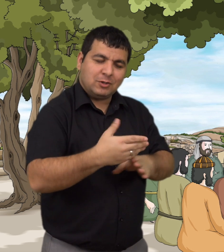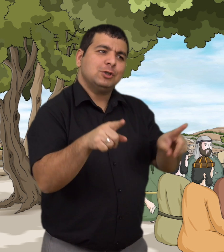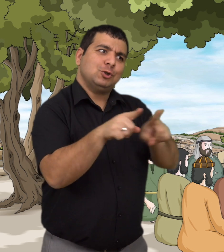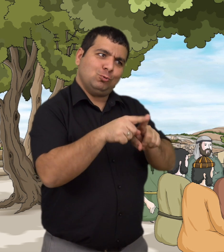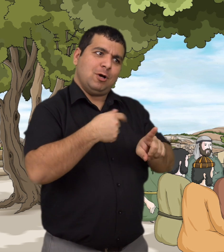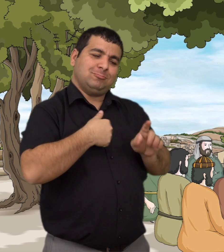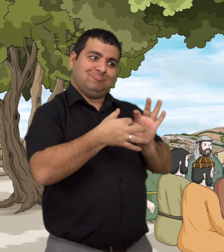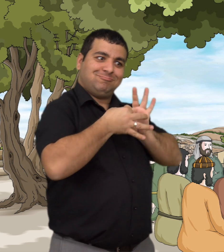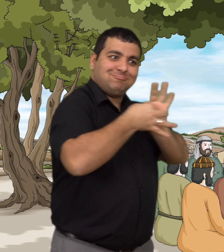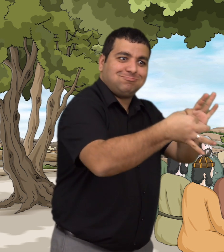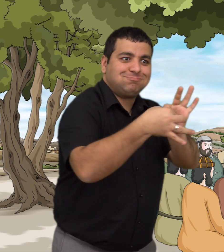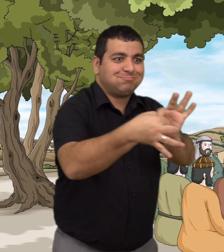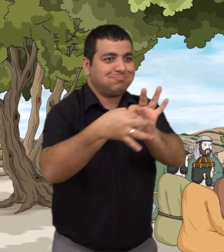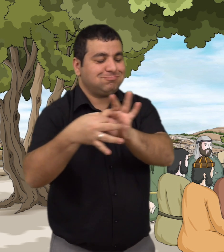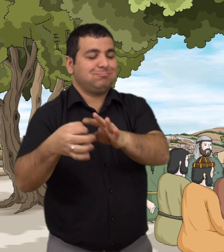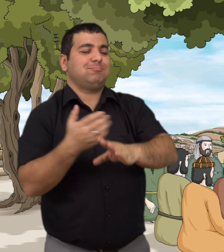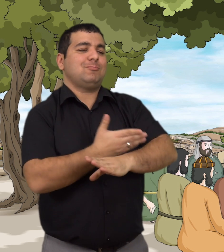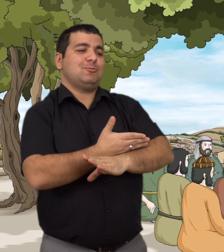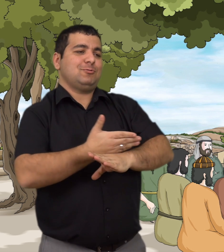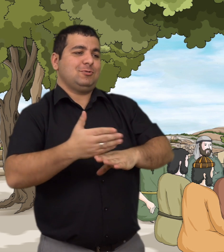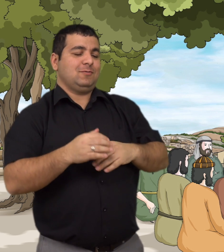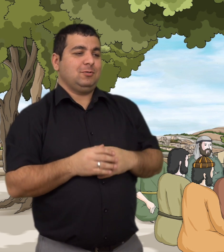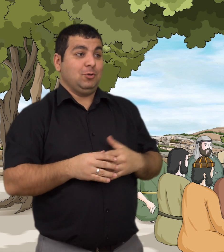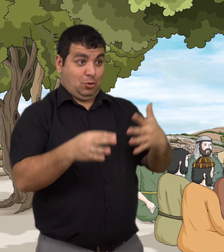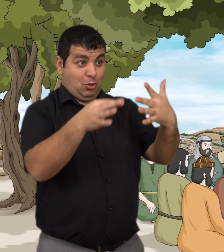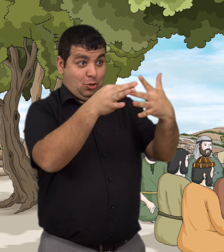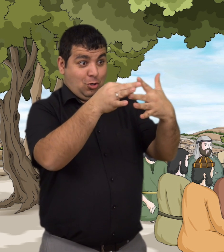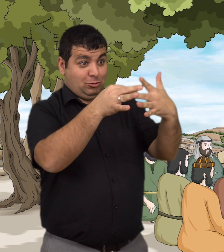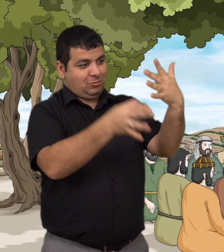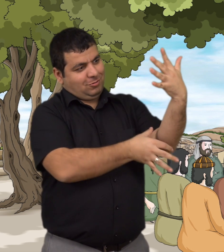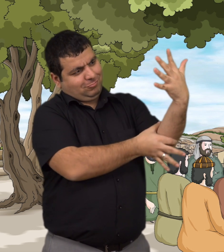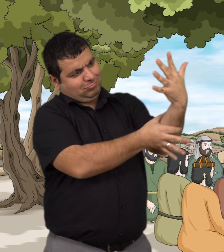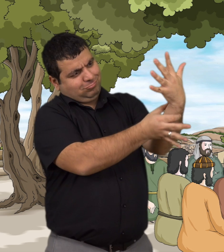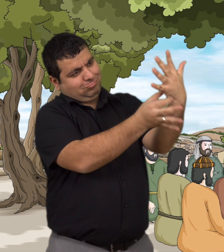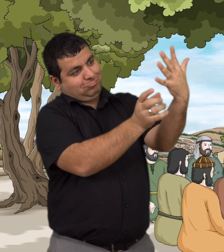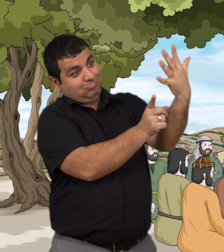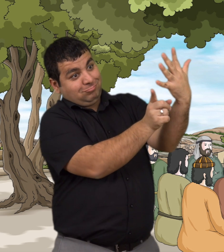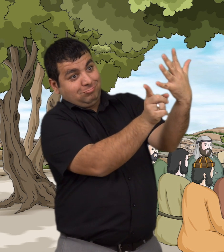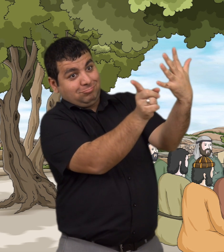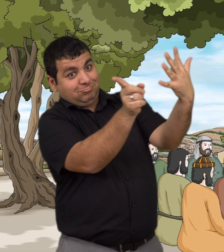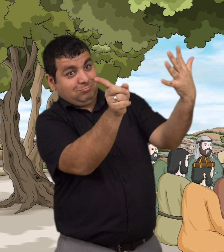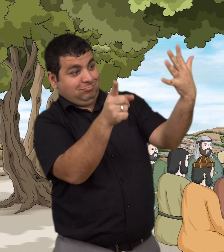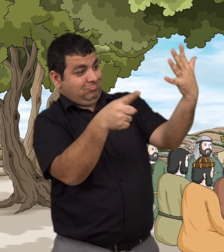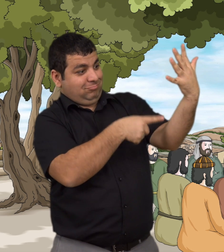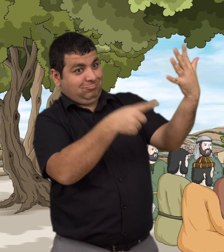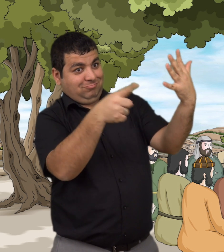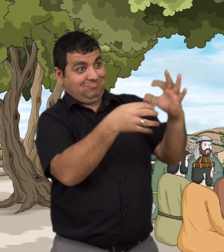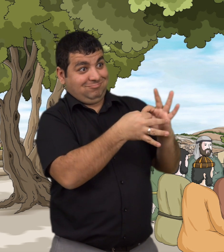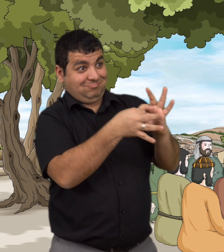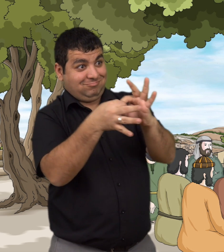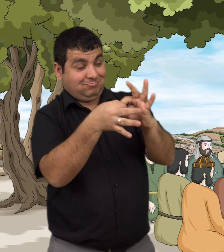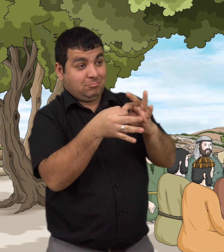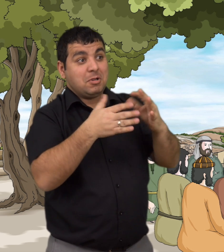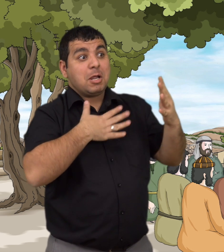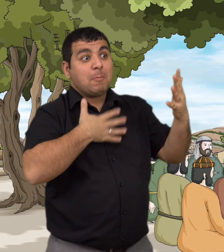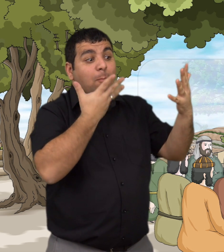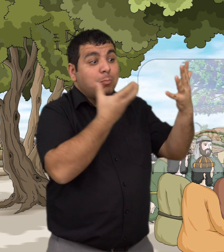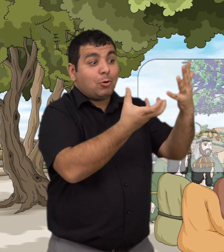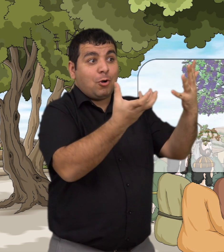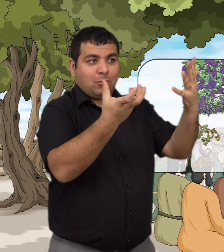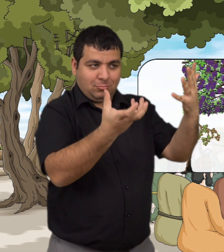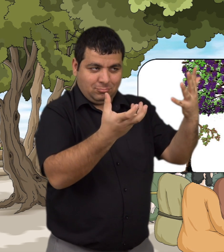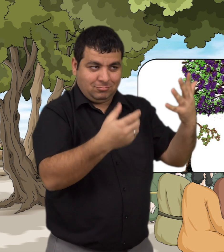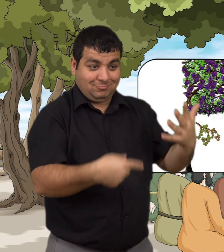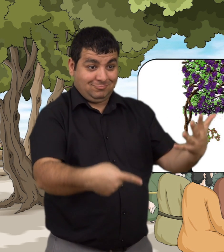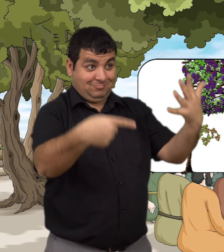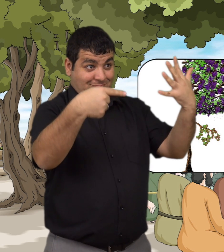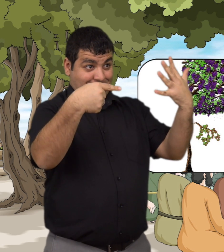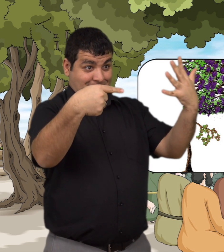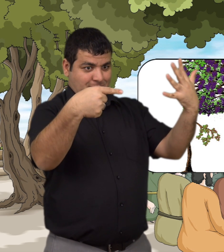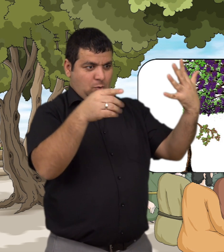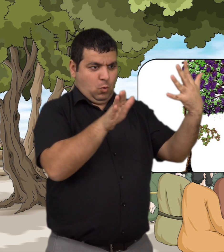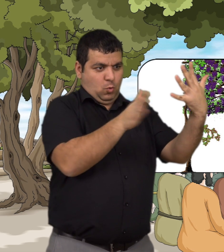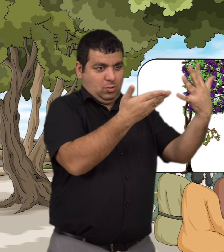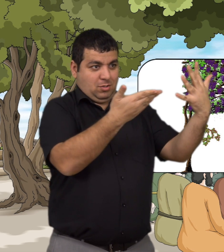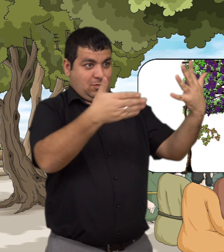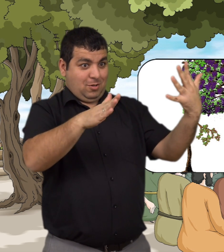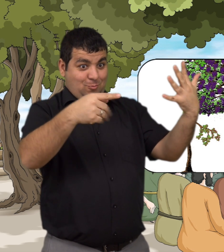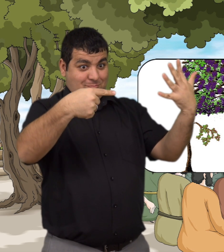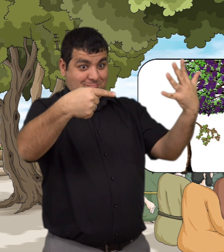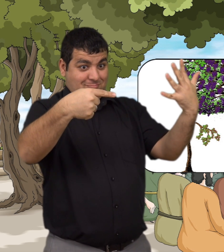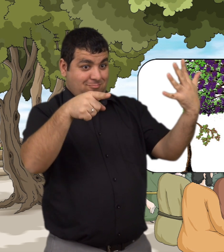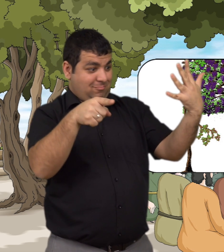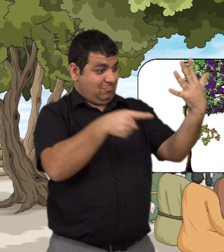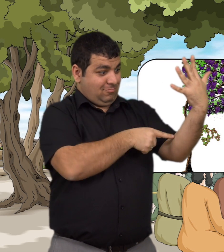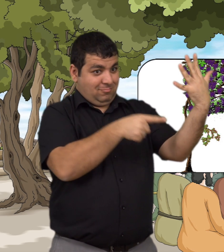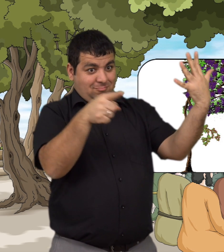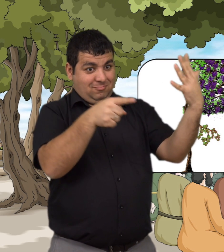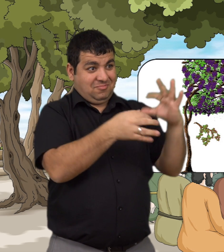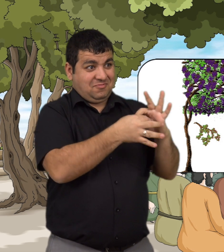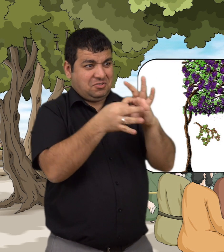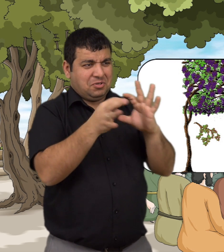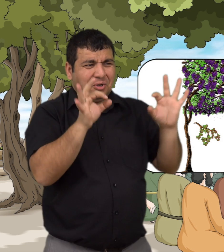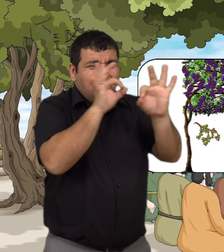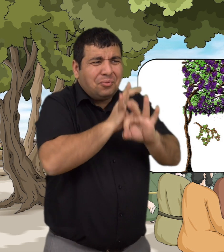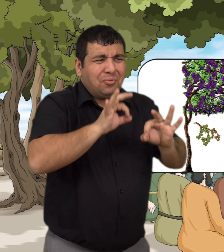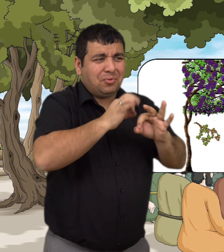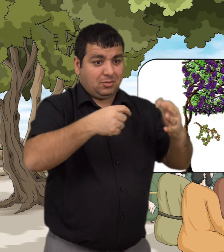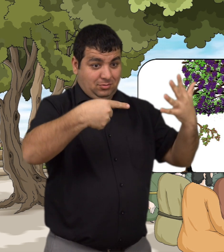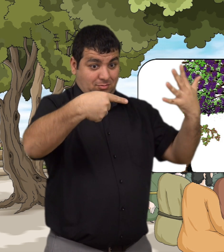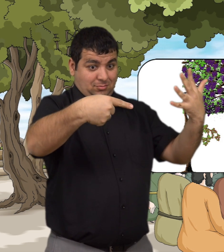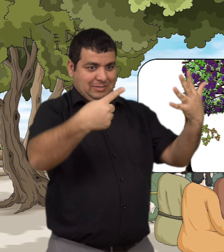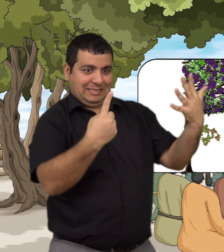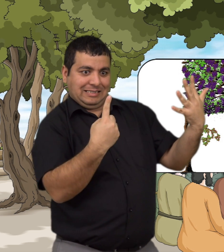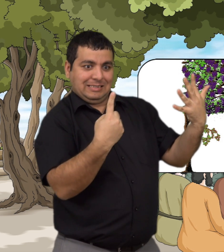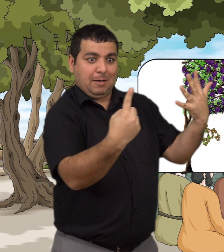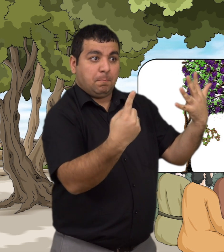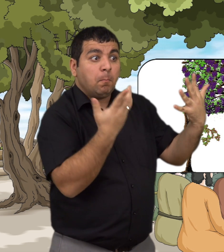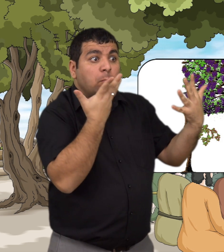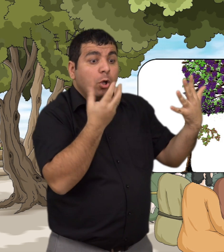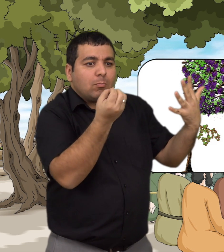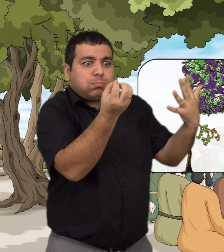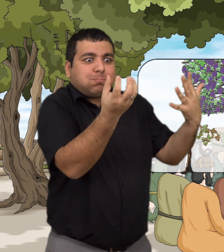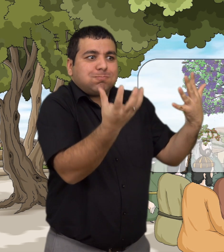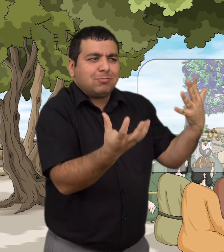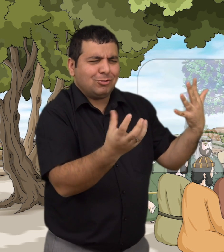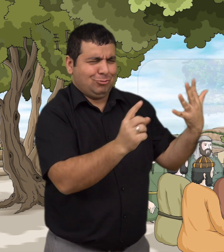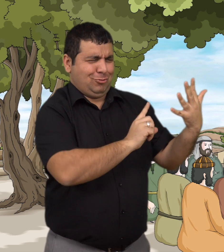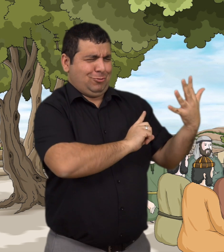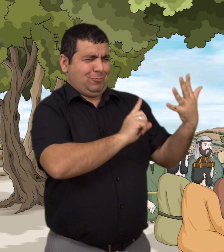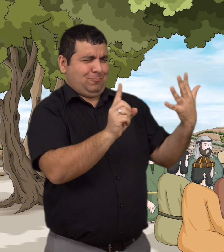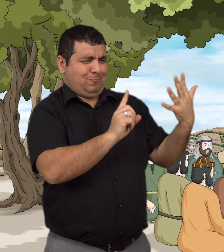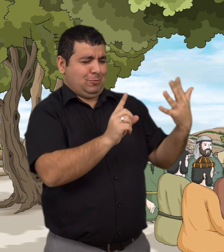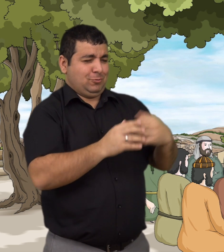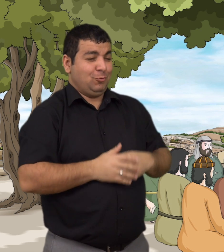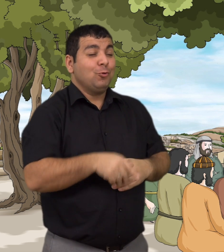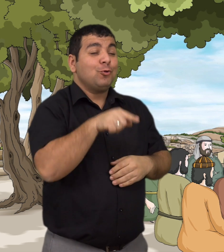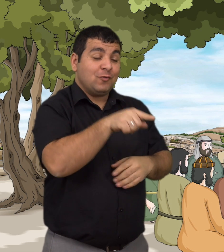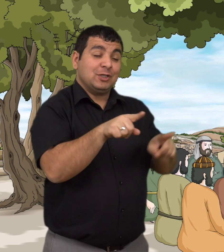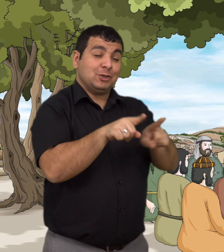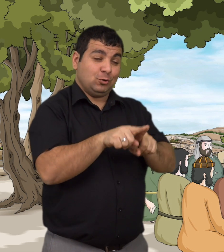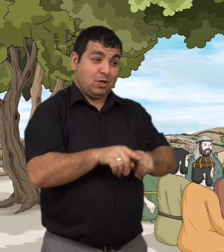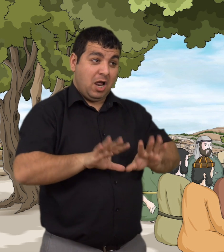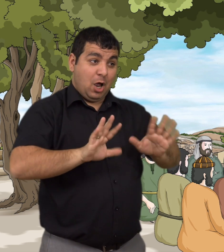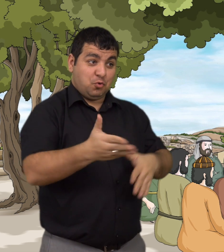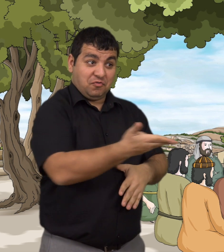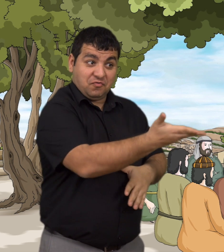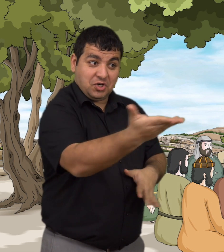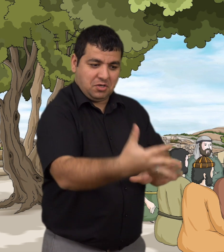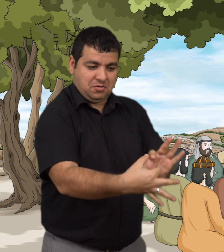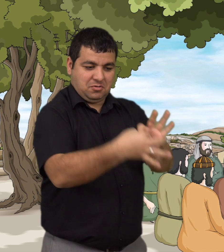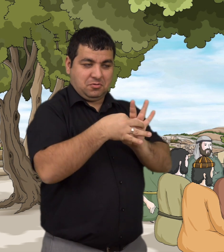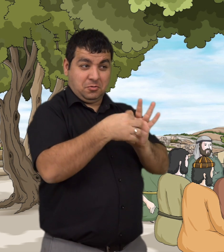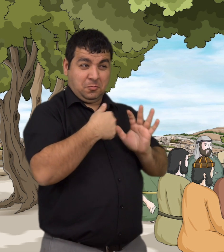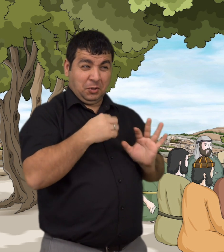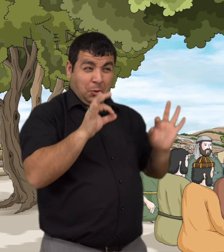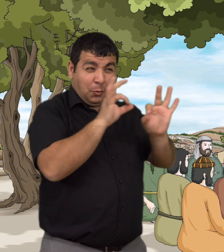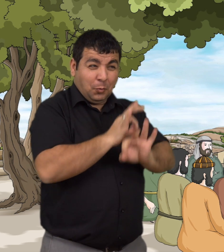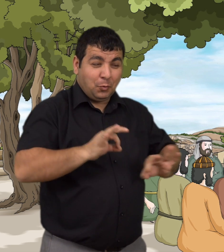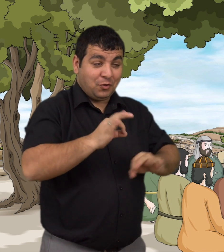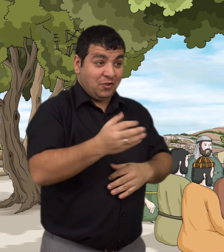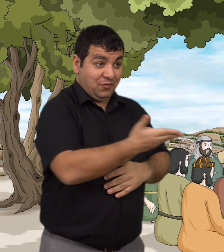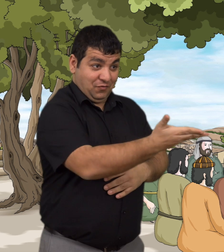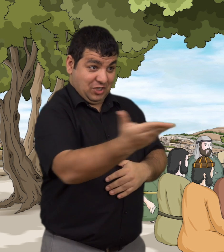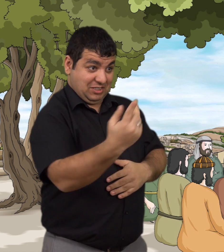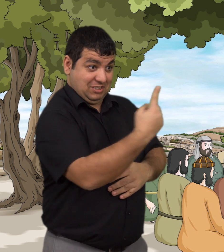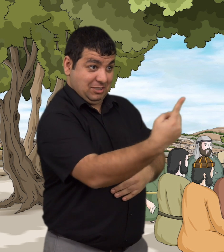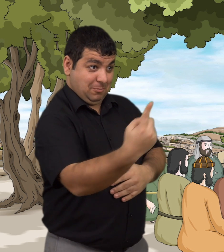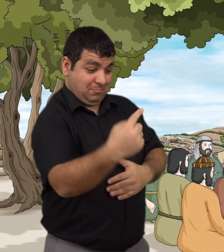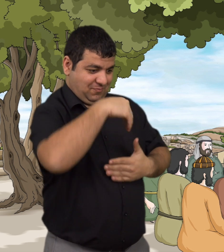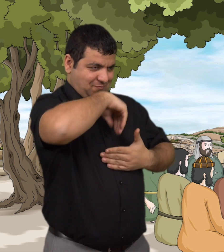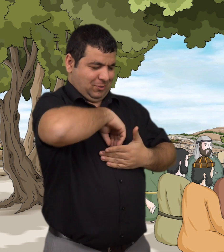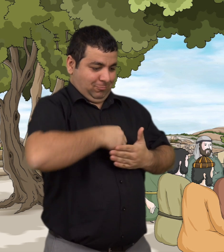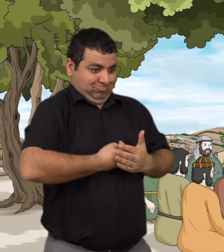You are already clean because of the word I have spoken to you. Remain in Me, and I will remain in you.